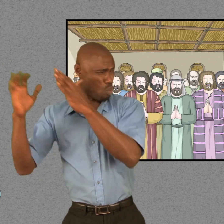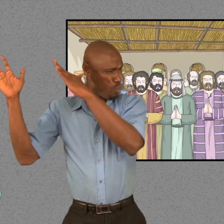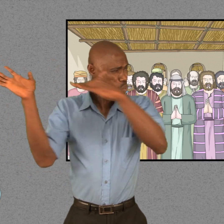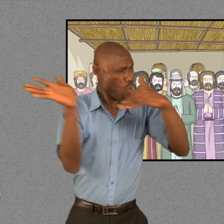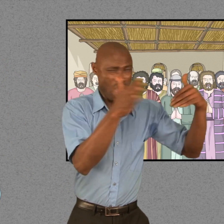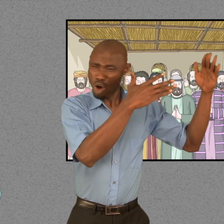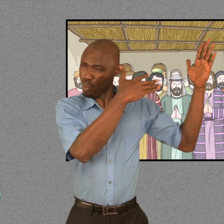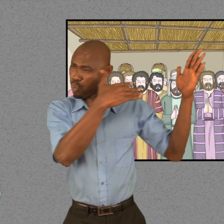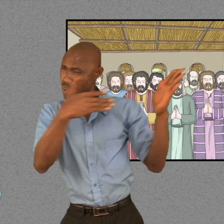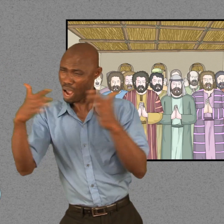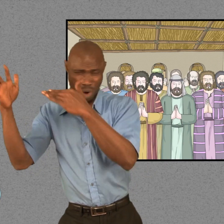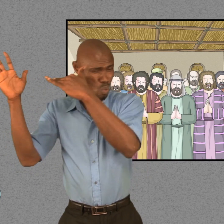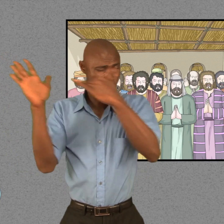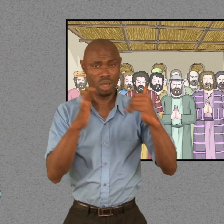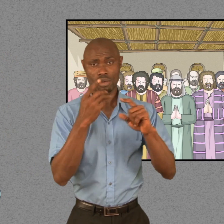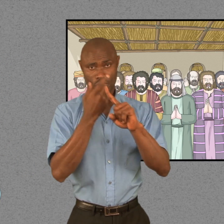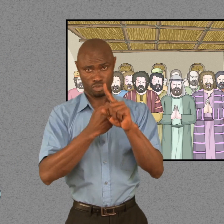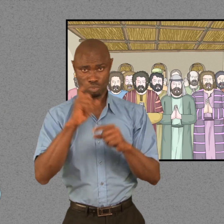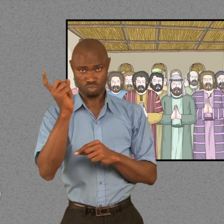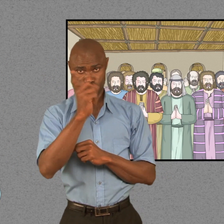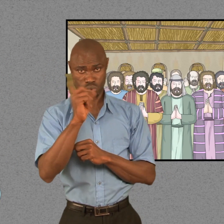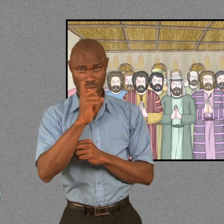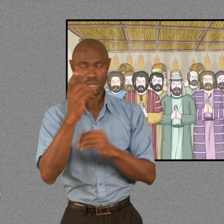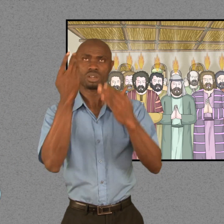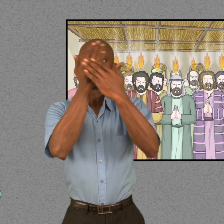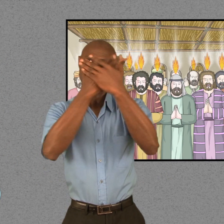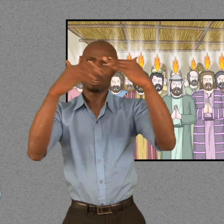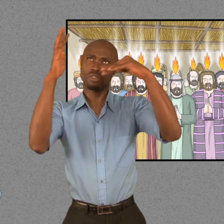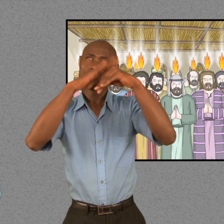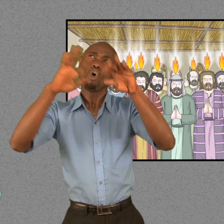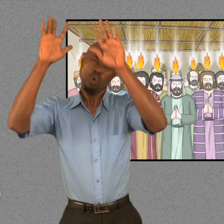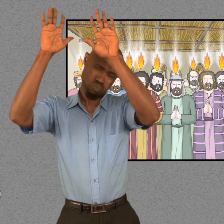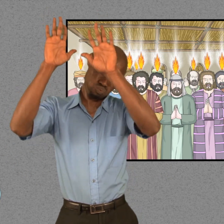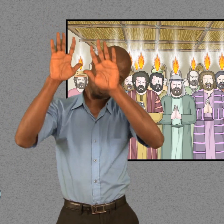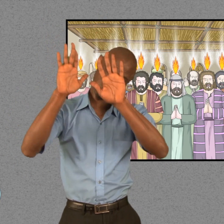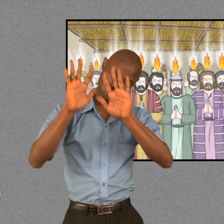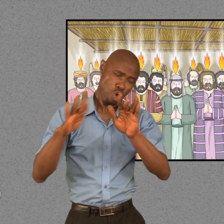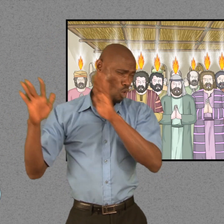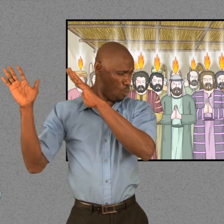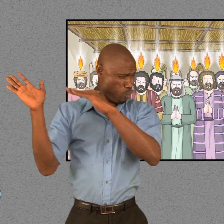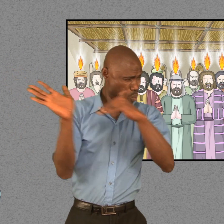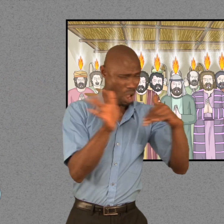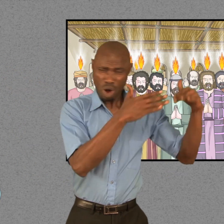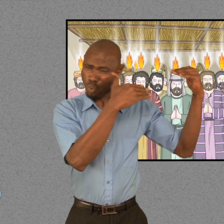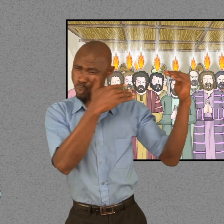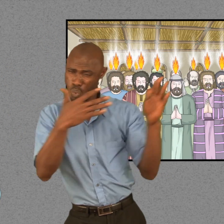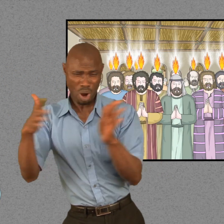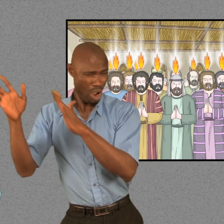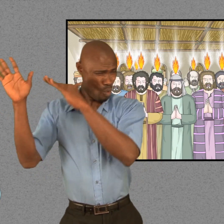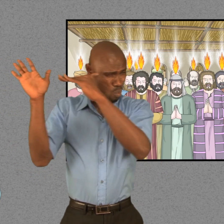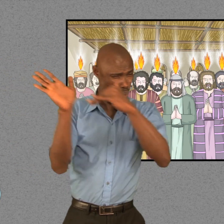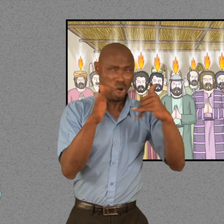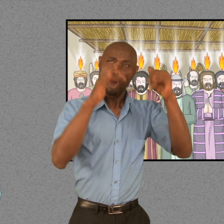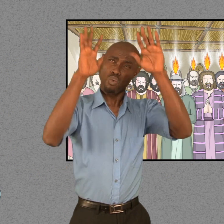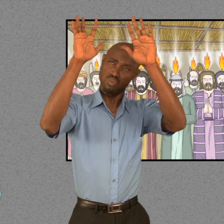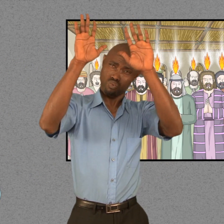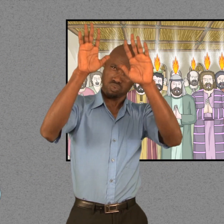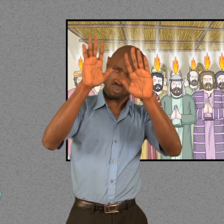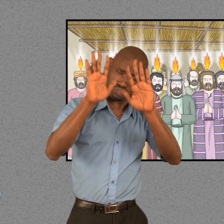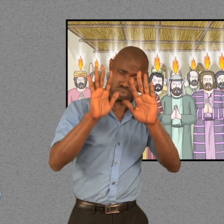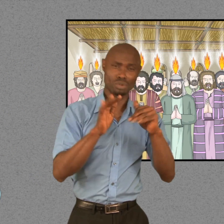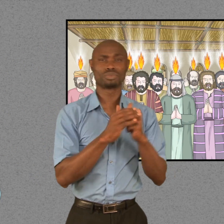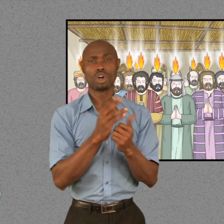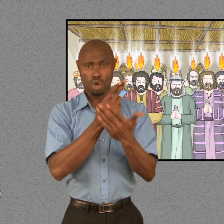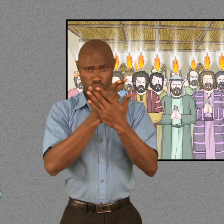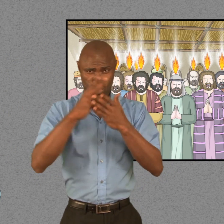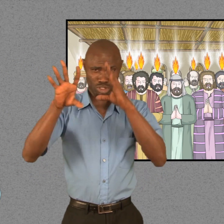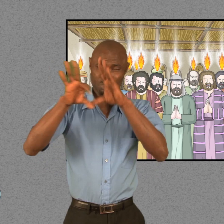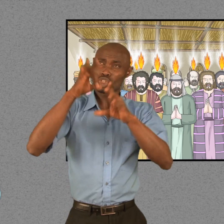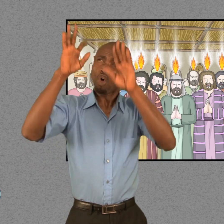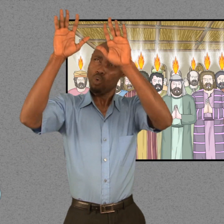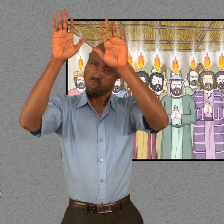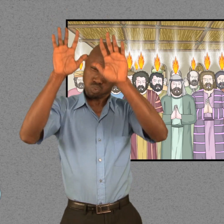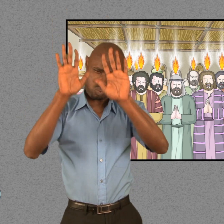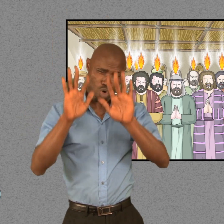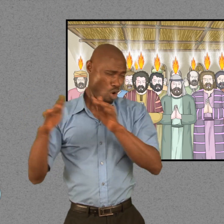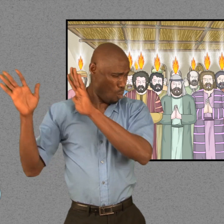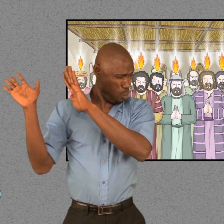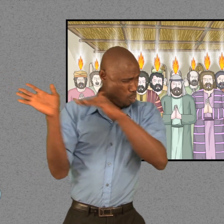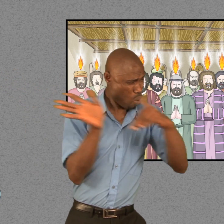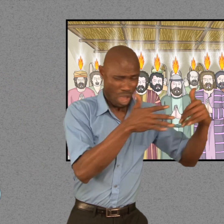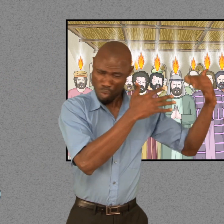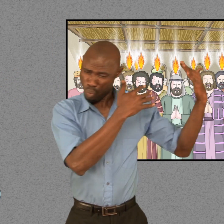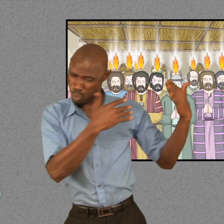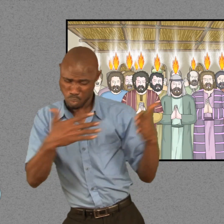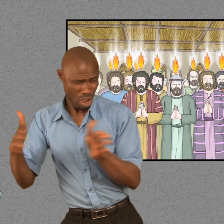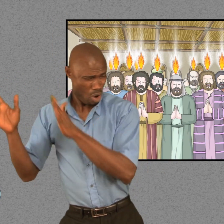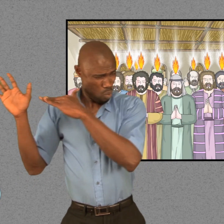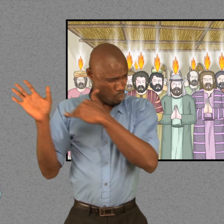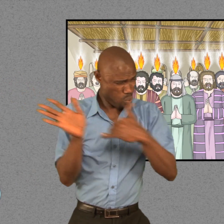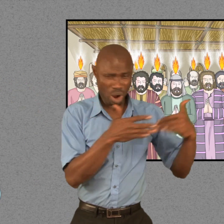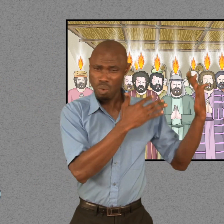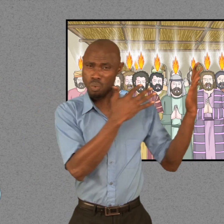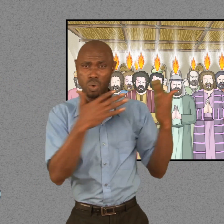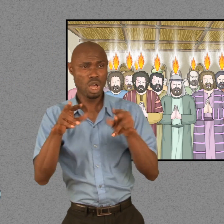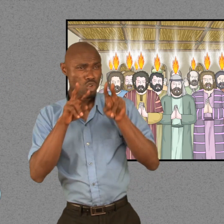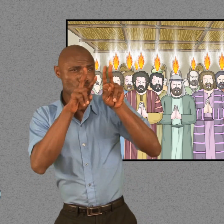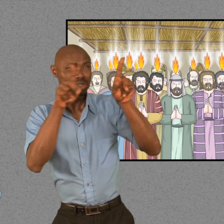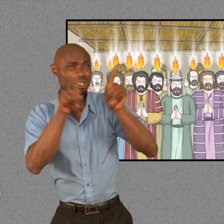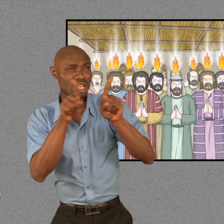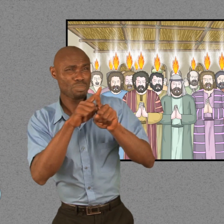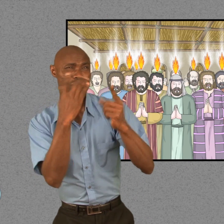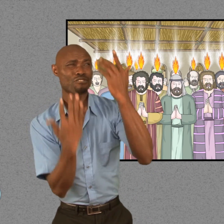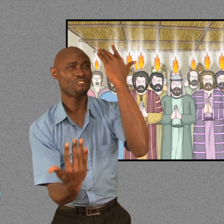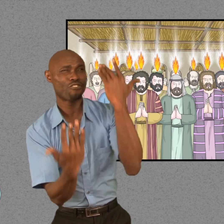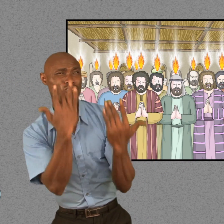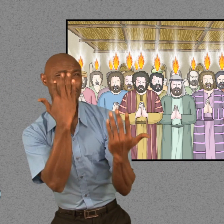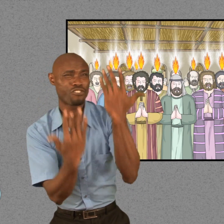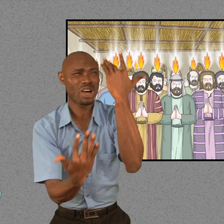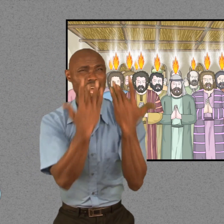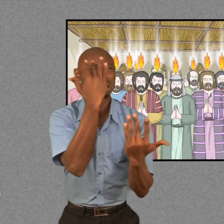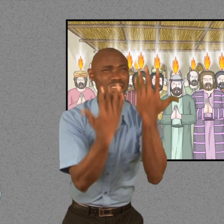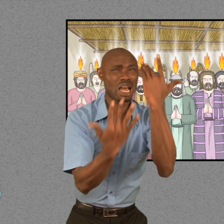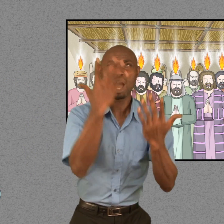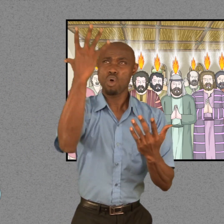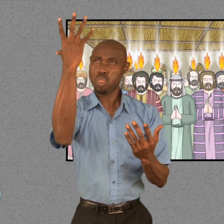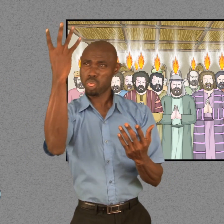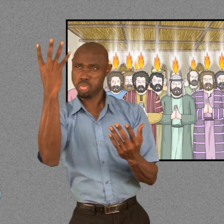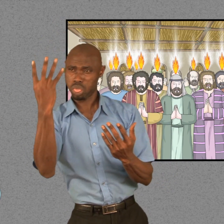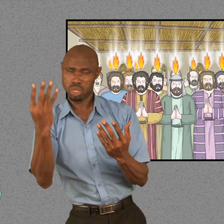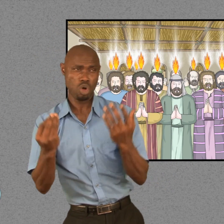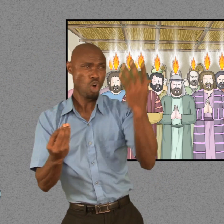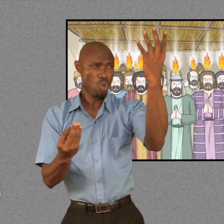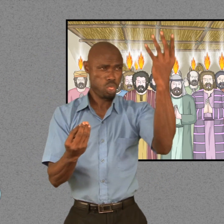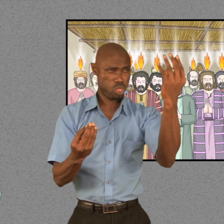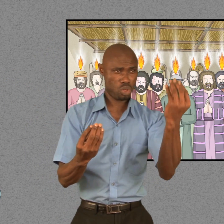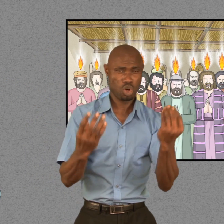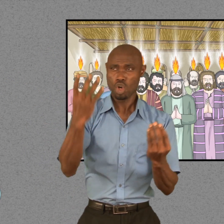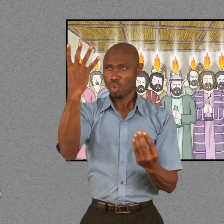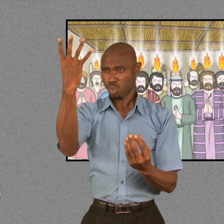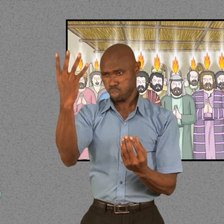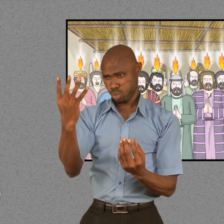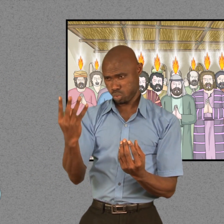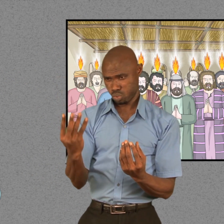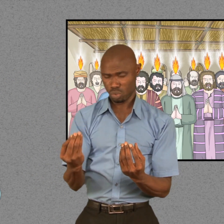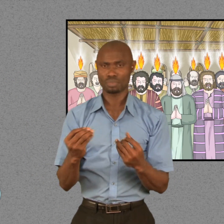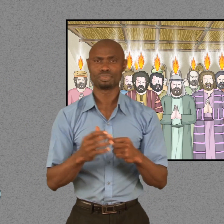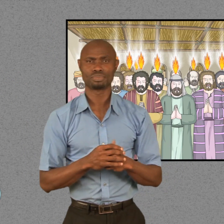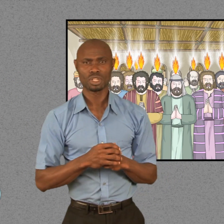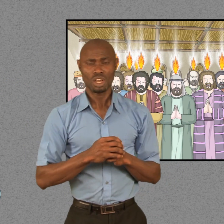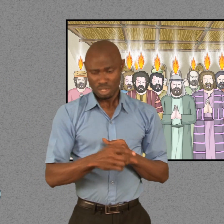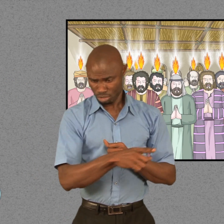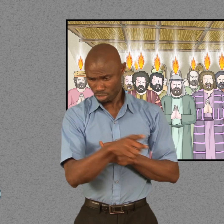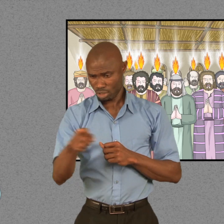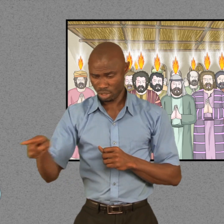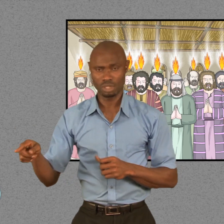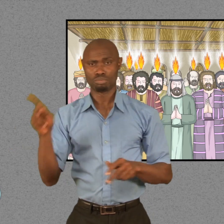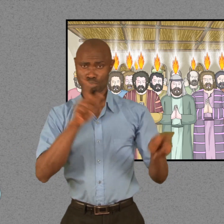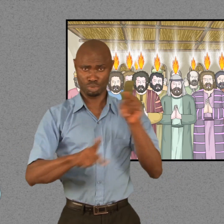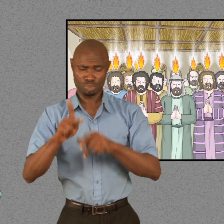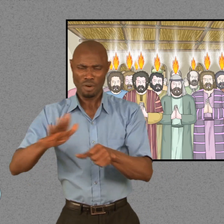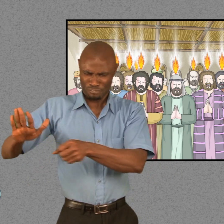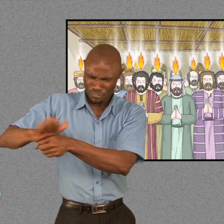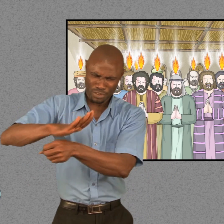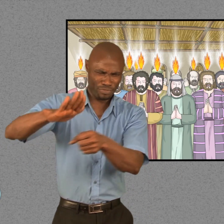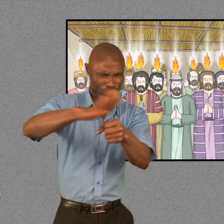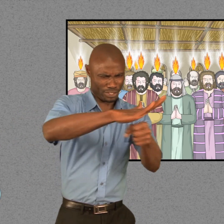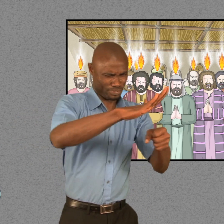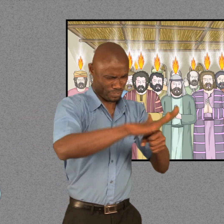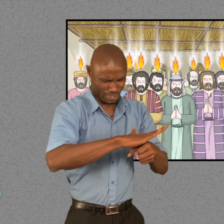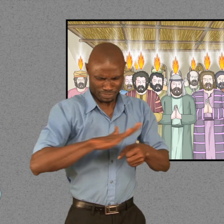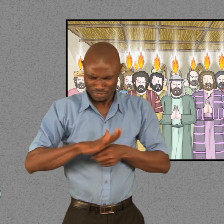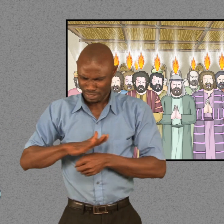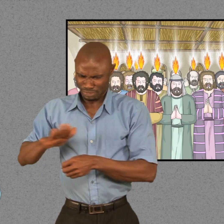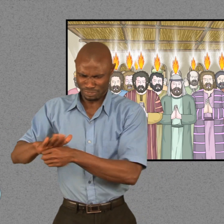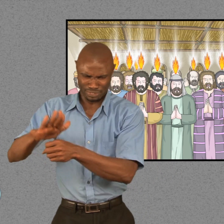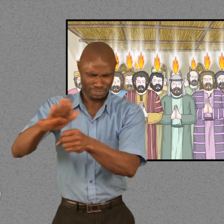They saw tongues like flames of fire that separated and came to rest on each of them.